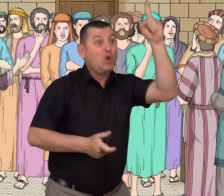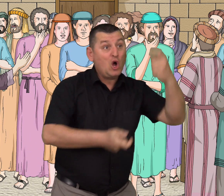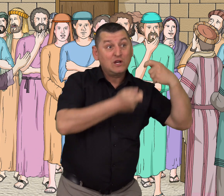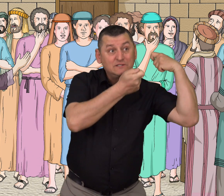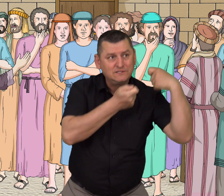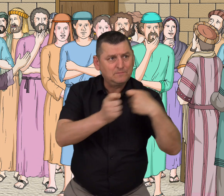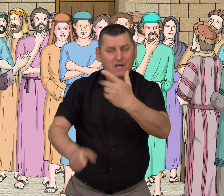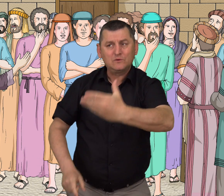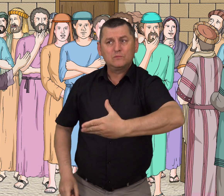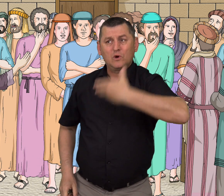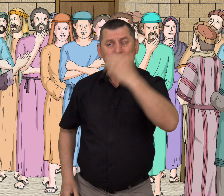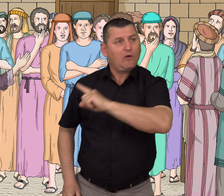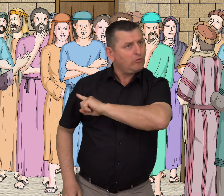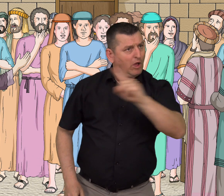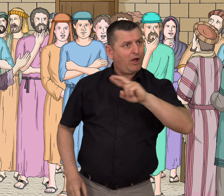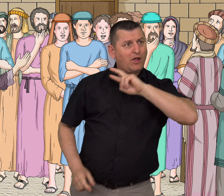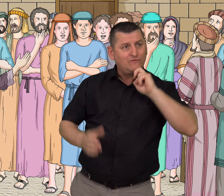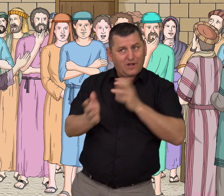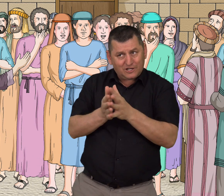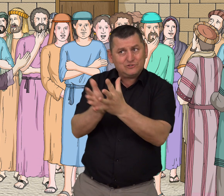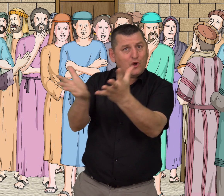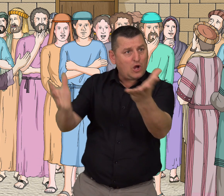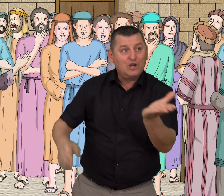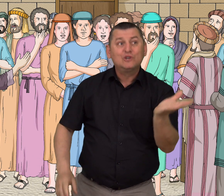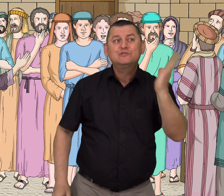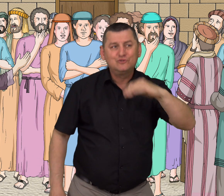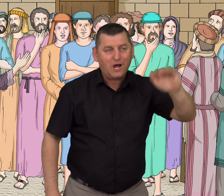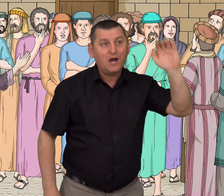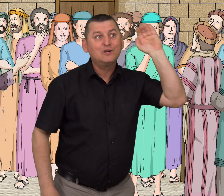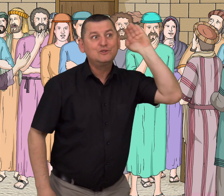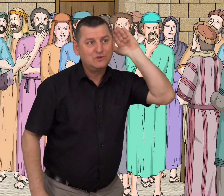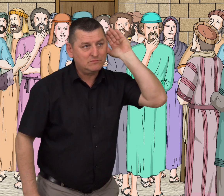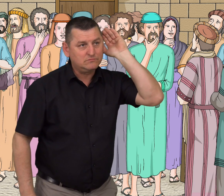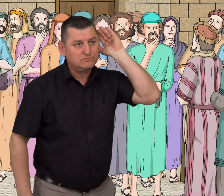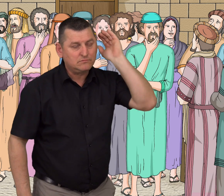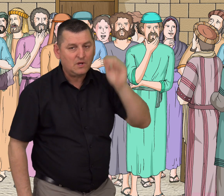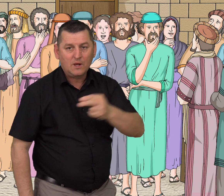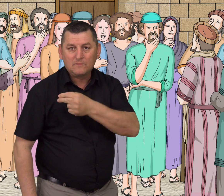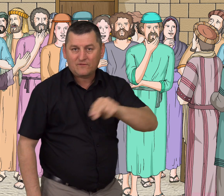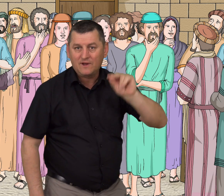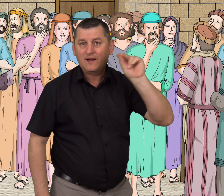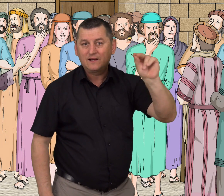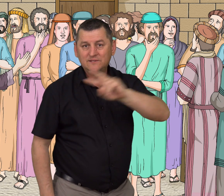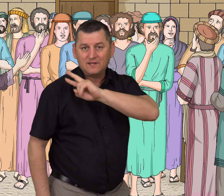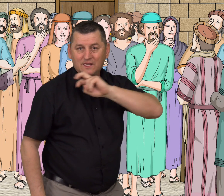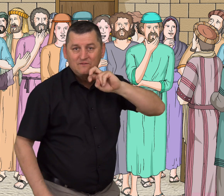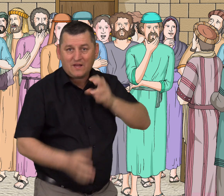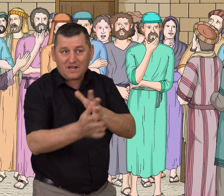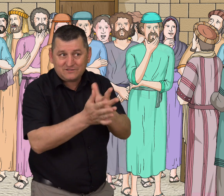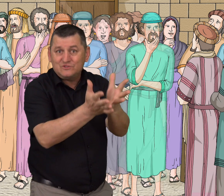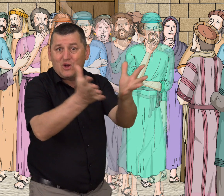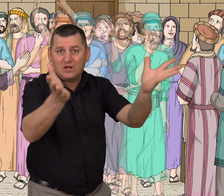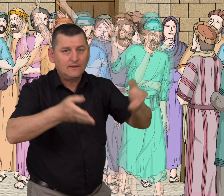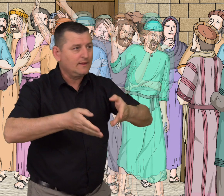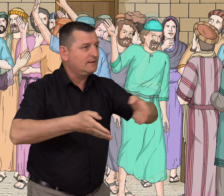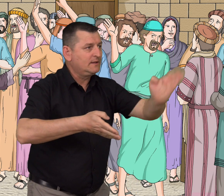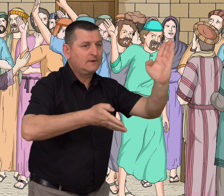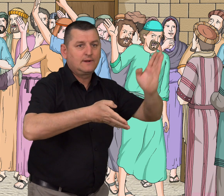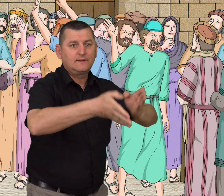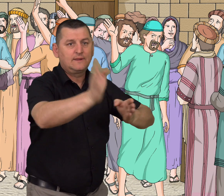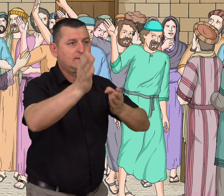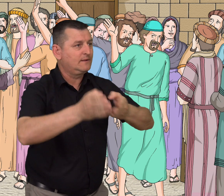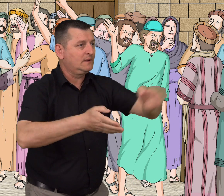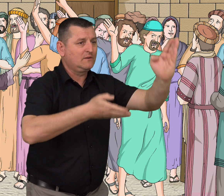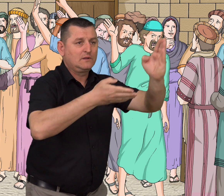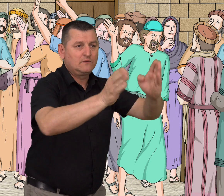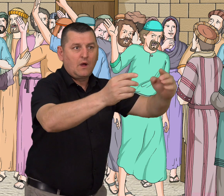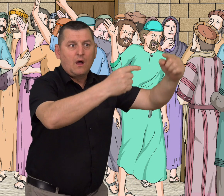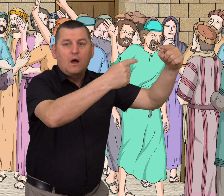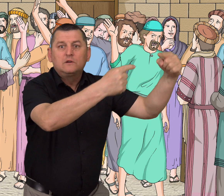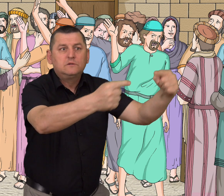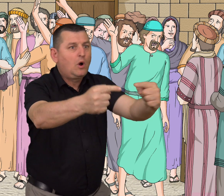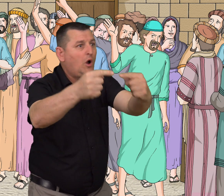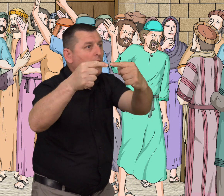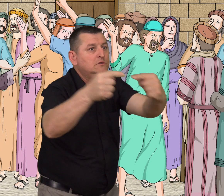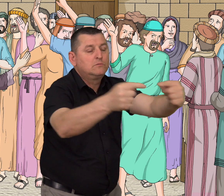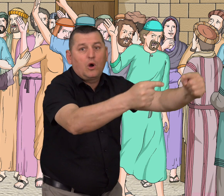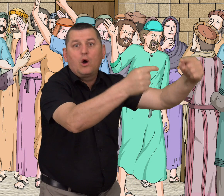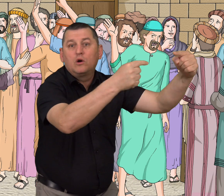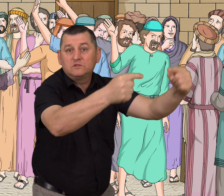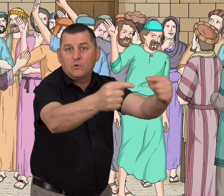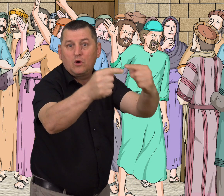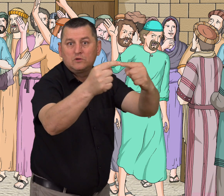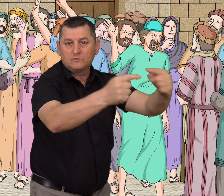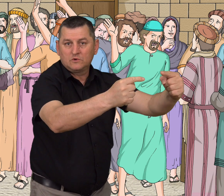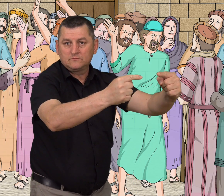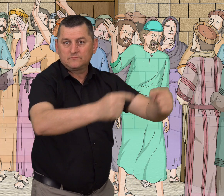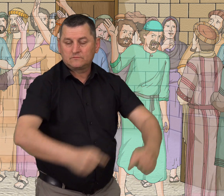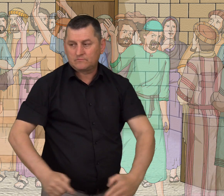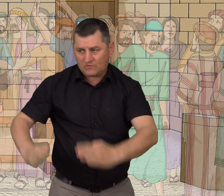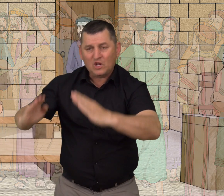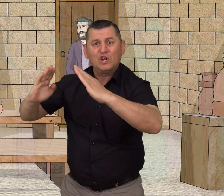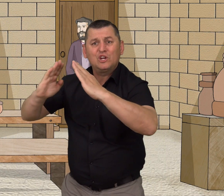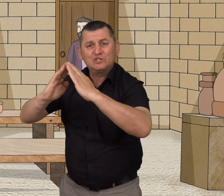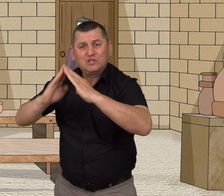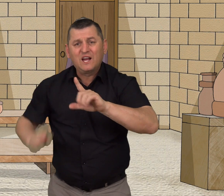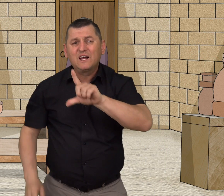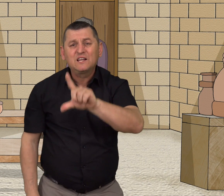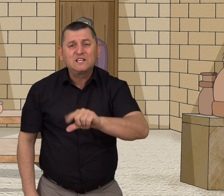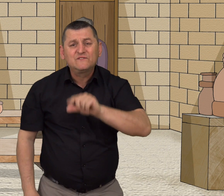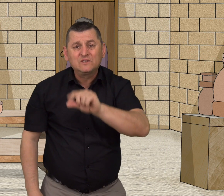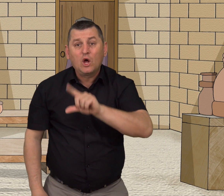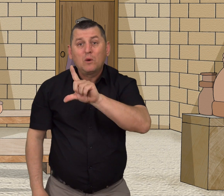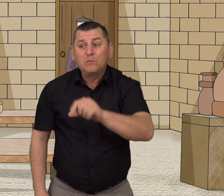Be advised, therefore, that God’s salvation has been sent to the Gentiles, and they will listen!”